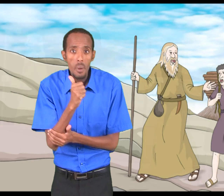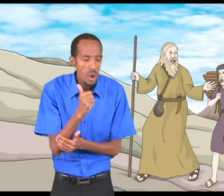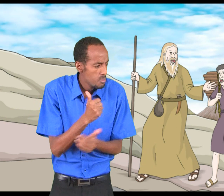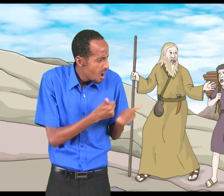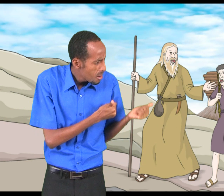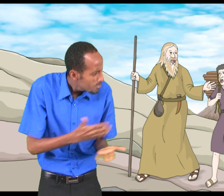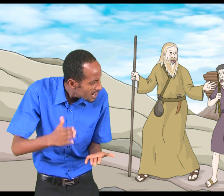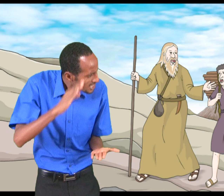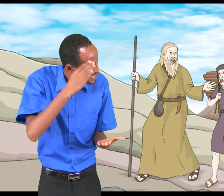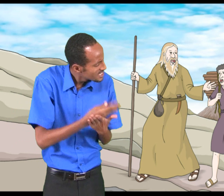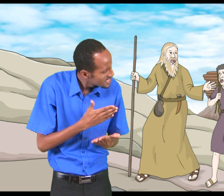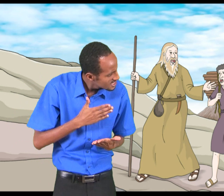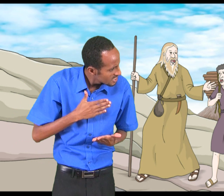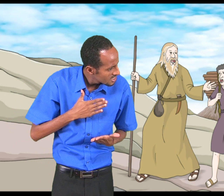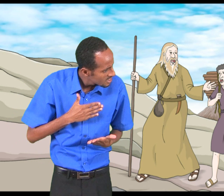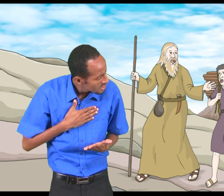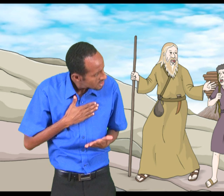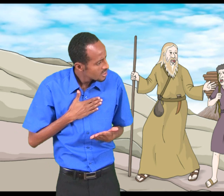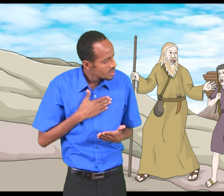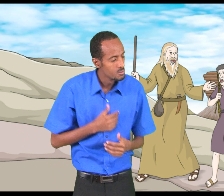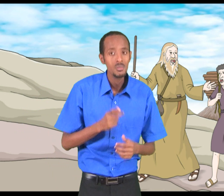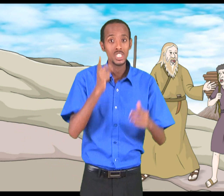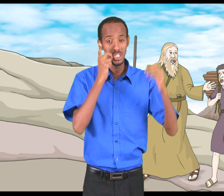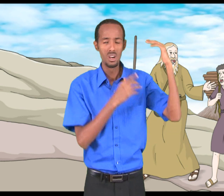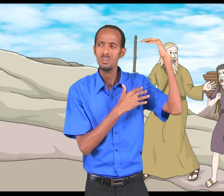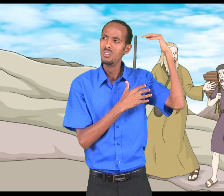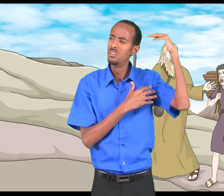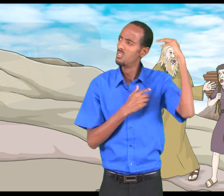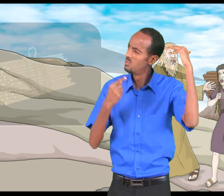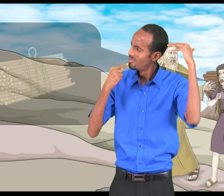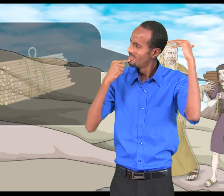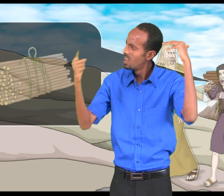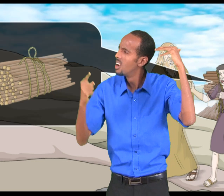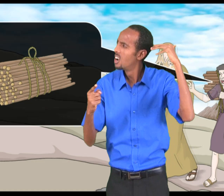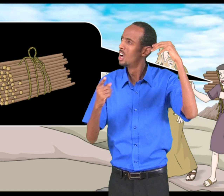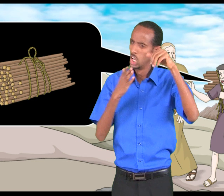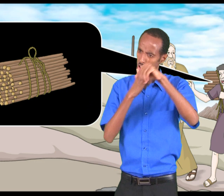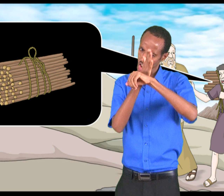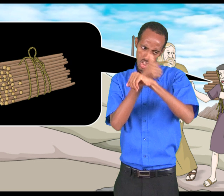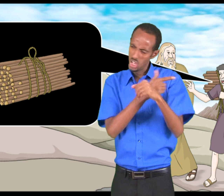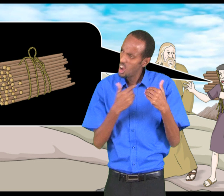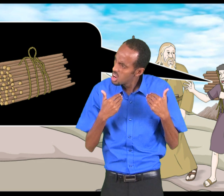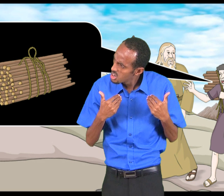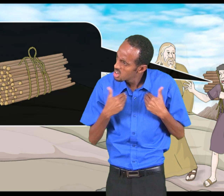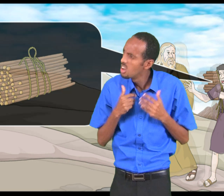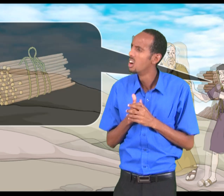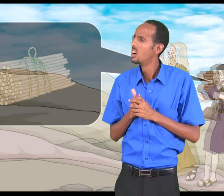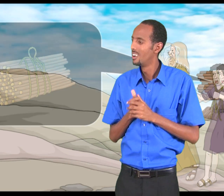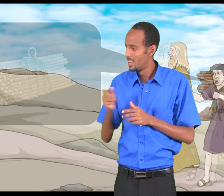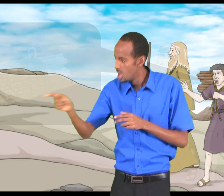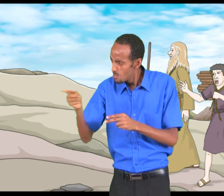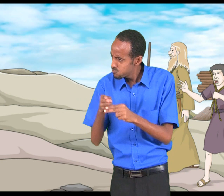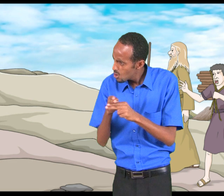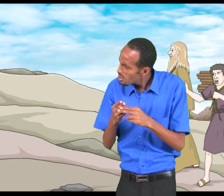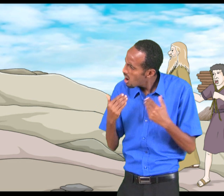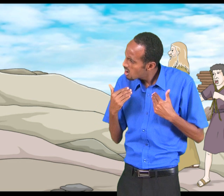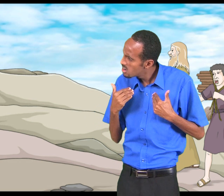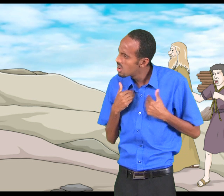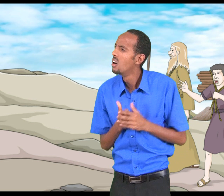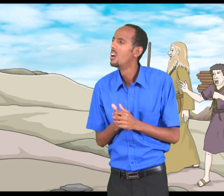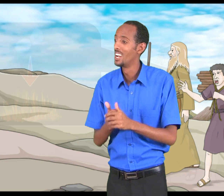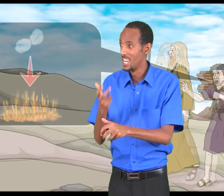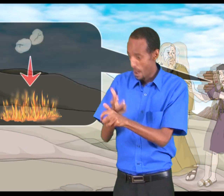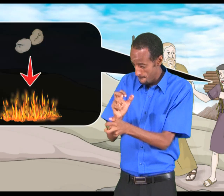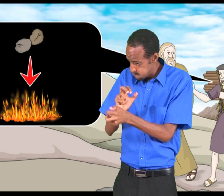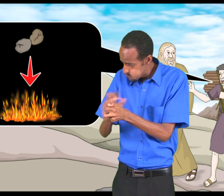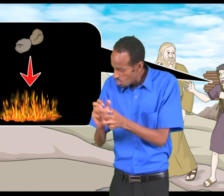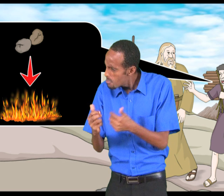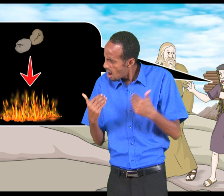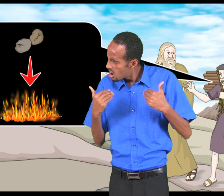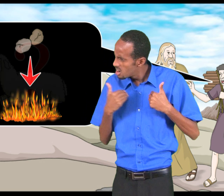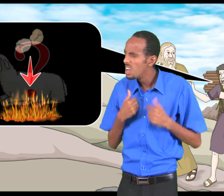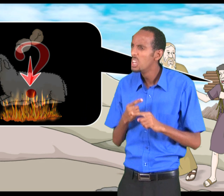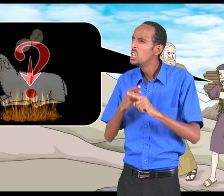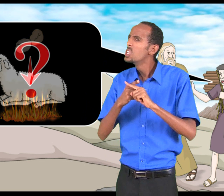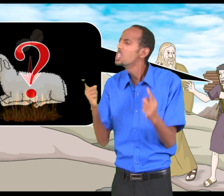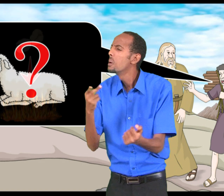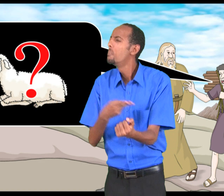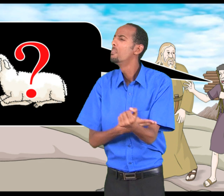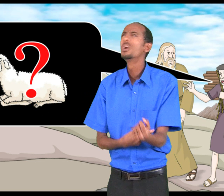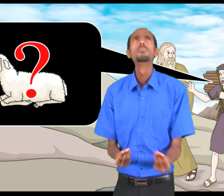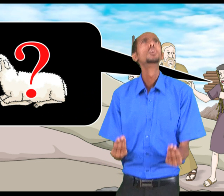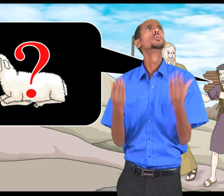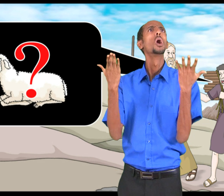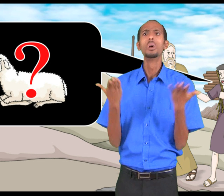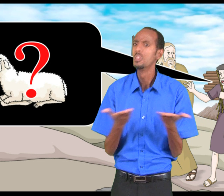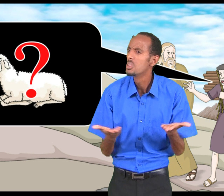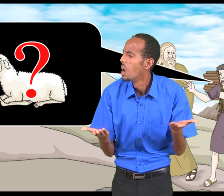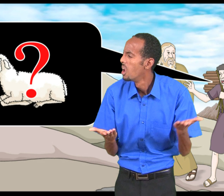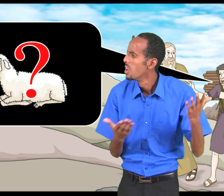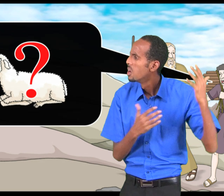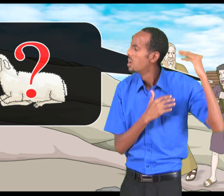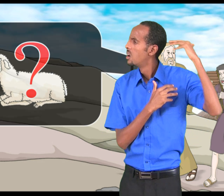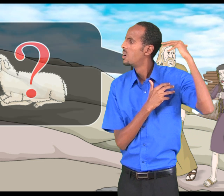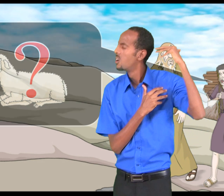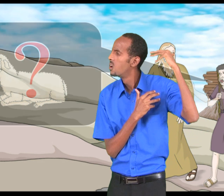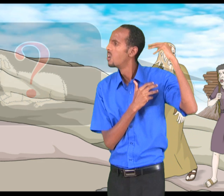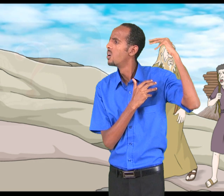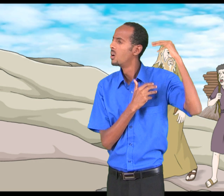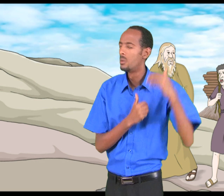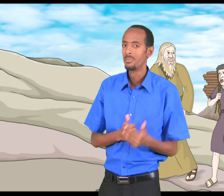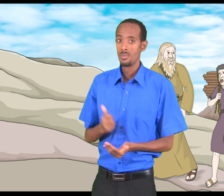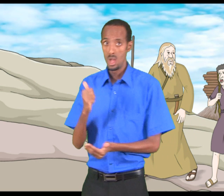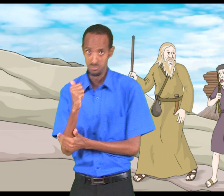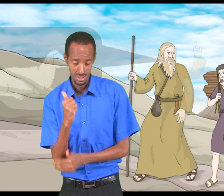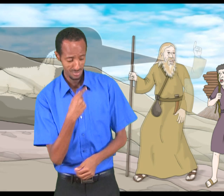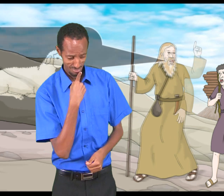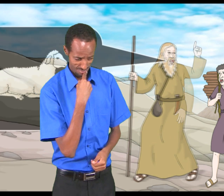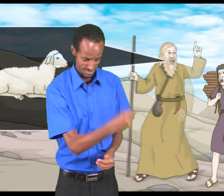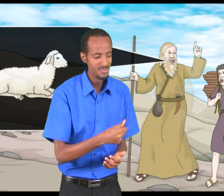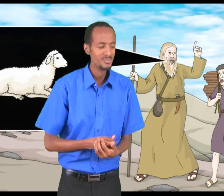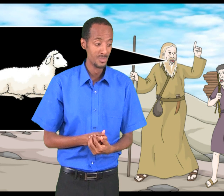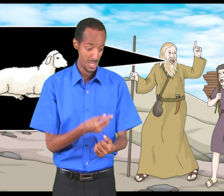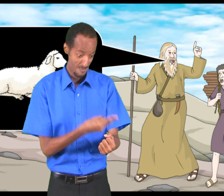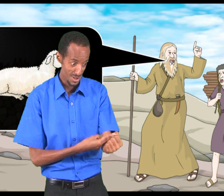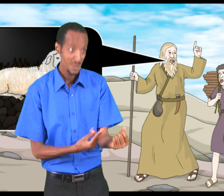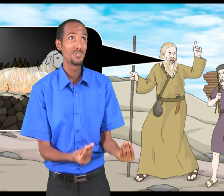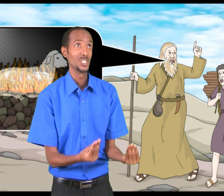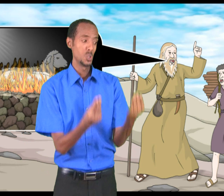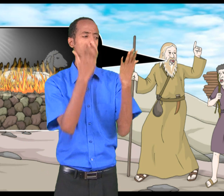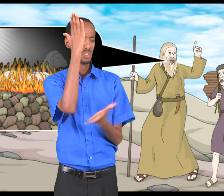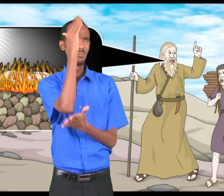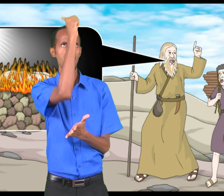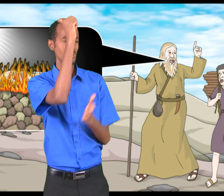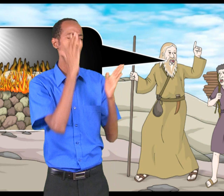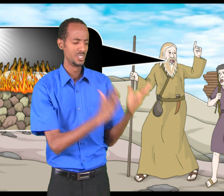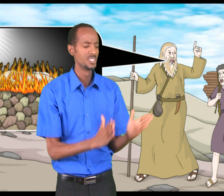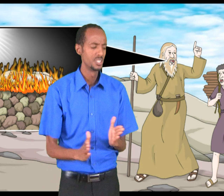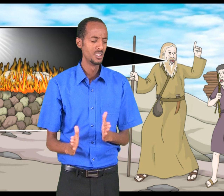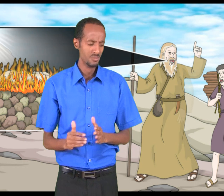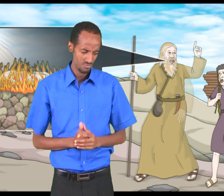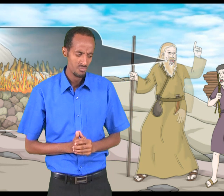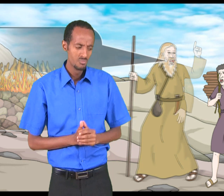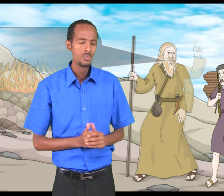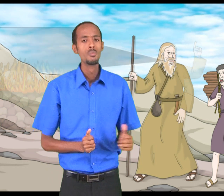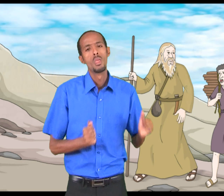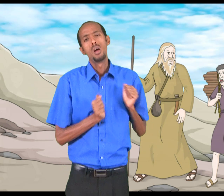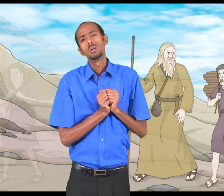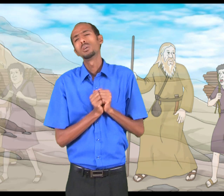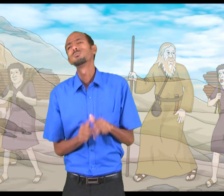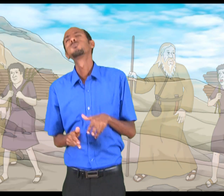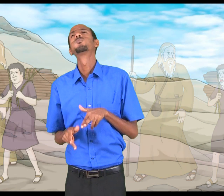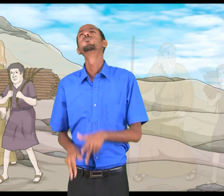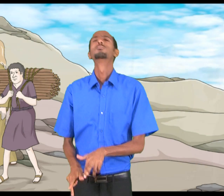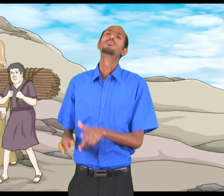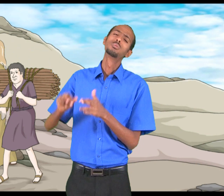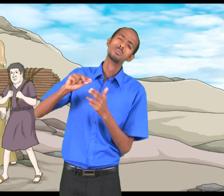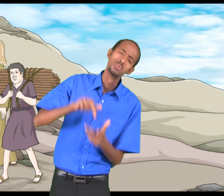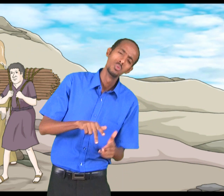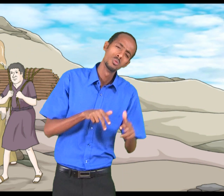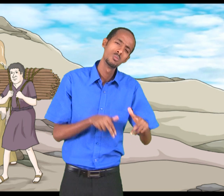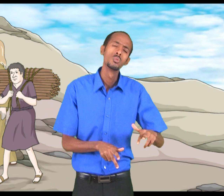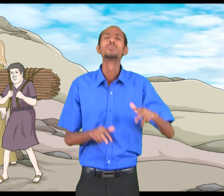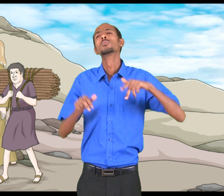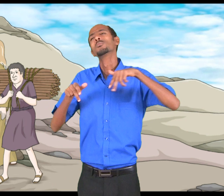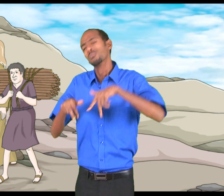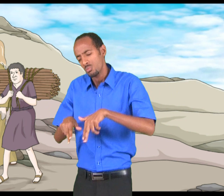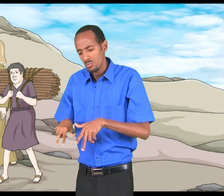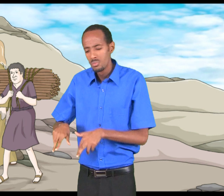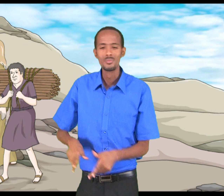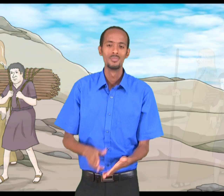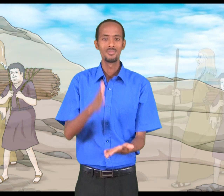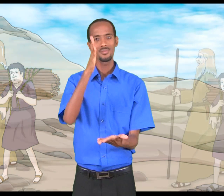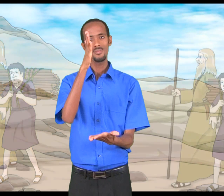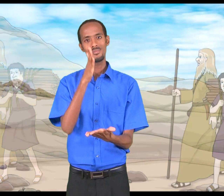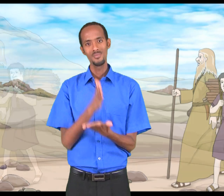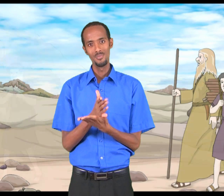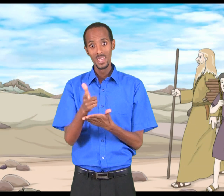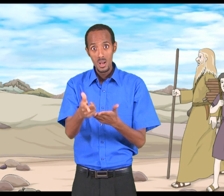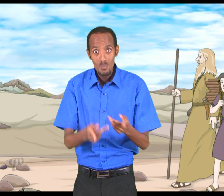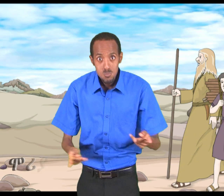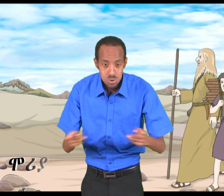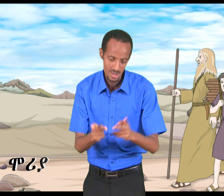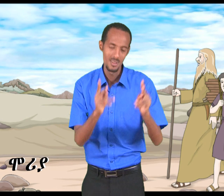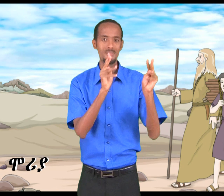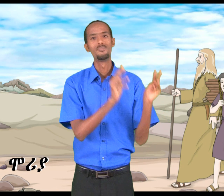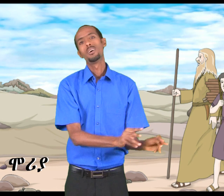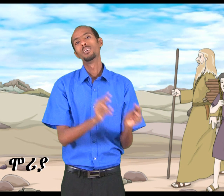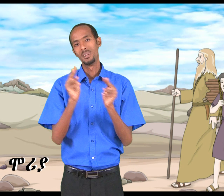“The fire and the wood are here,” said Isaac, “but where is the lamb for the burnt offering?” Abraham answered, “God Himself will provide the lamb for the burnt offering, my son.” And the two walked on together.